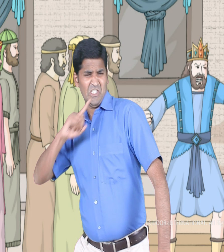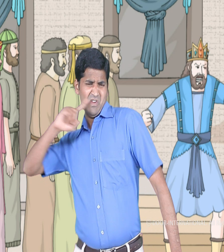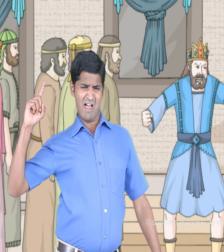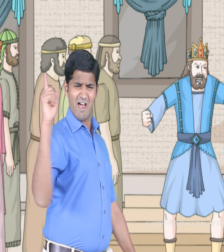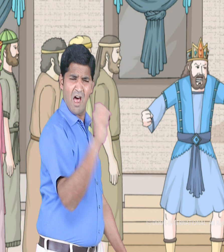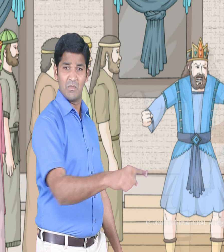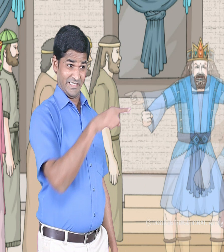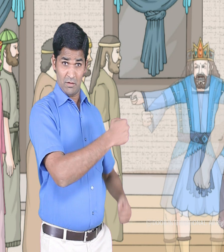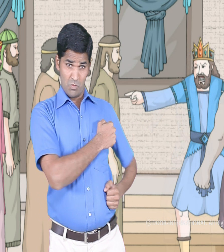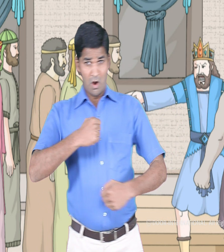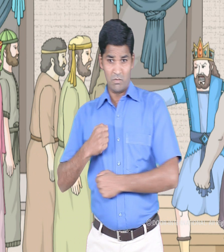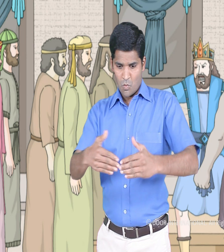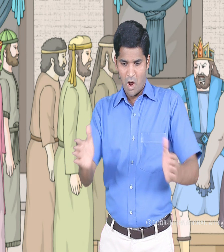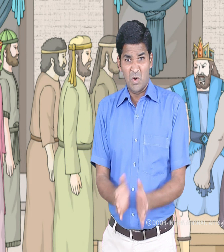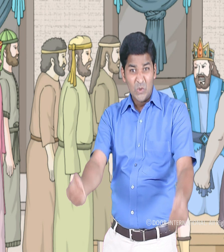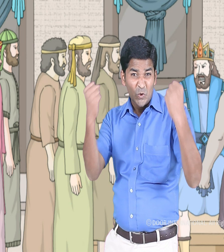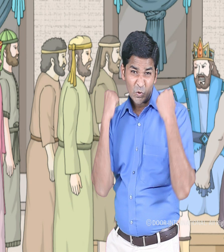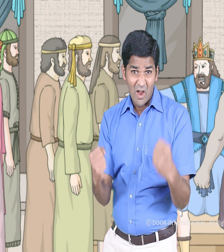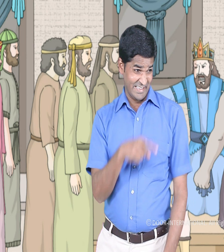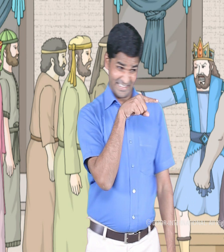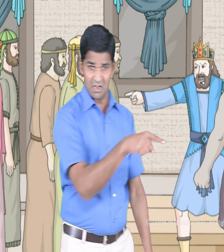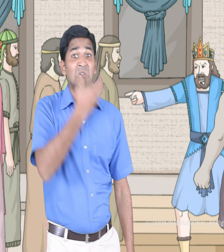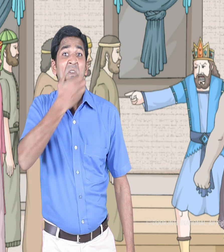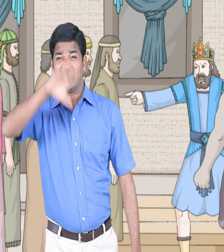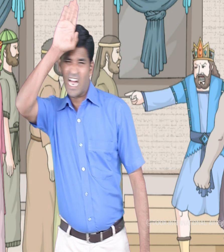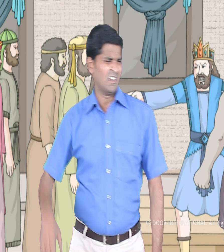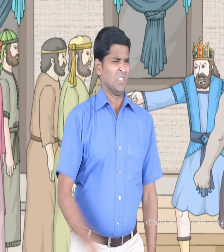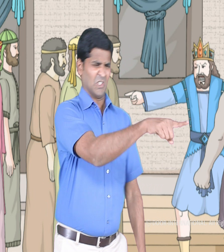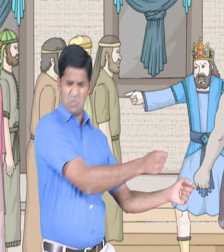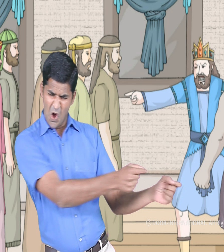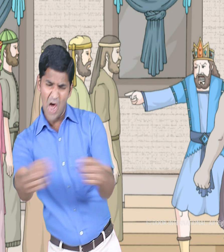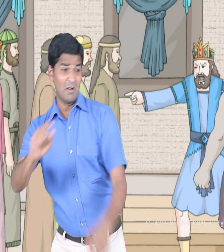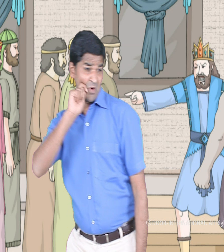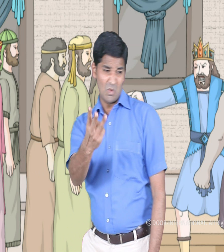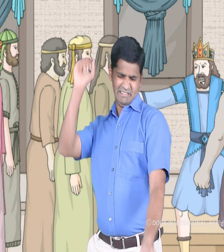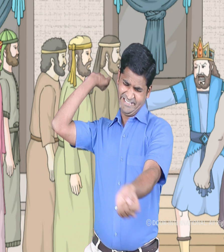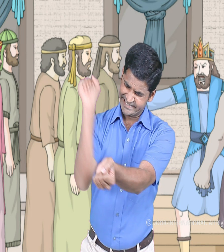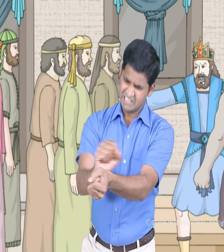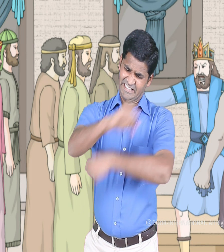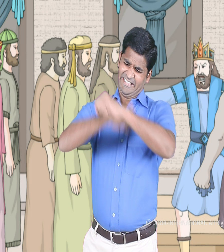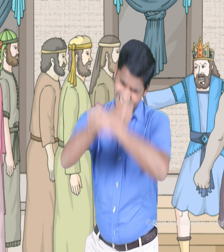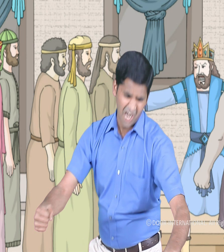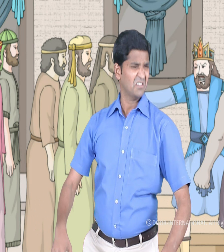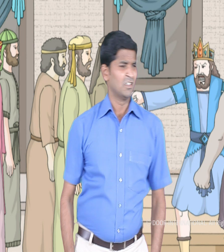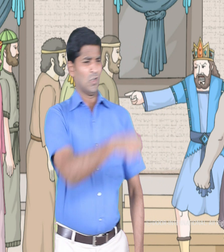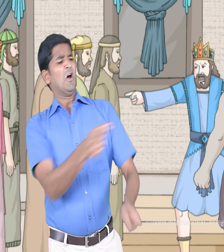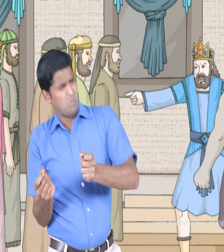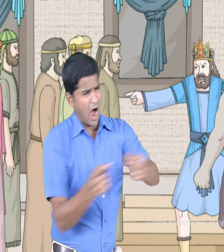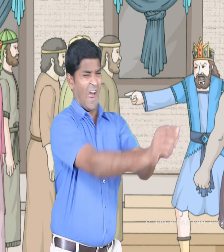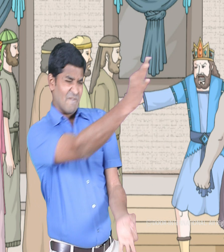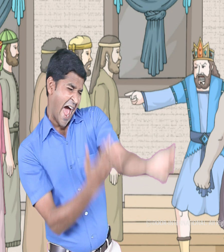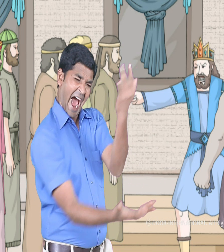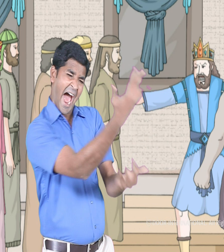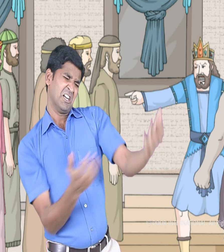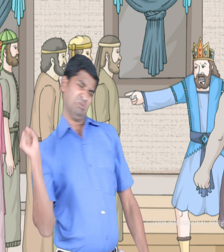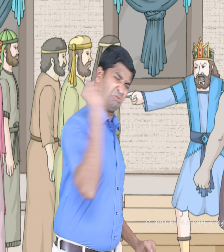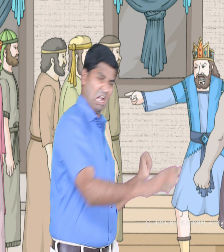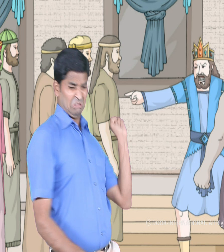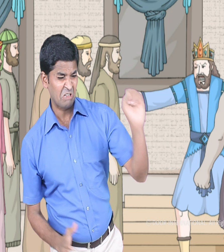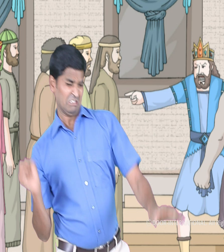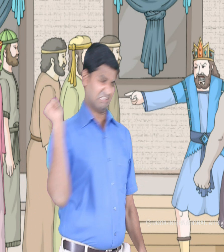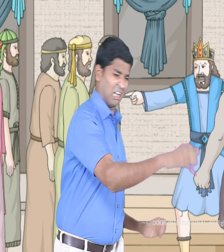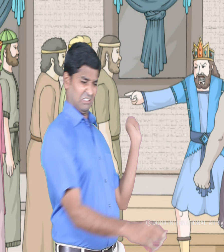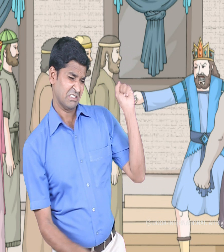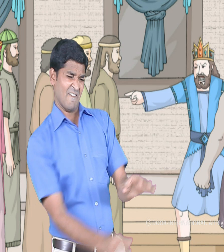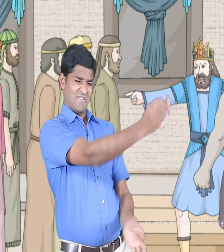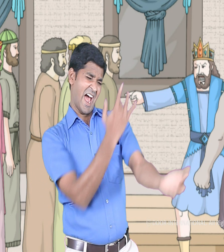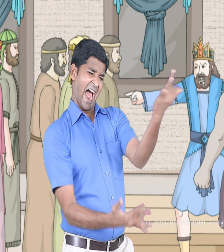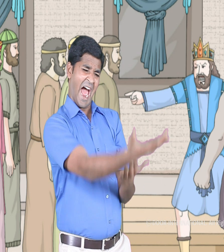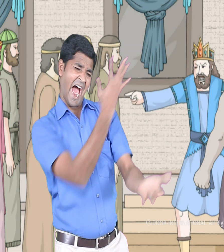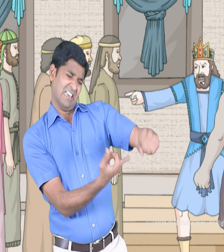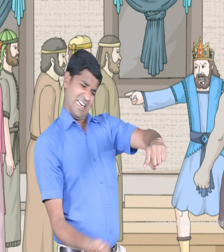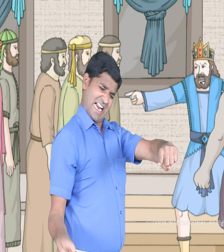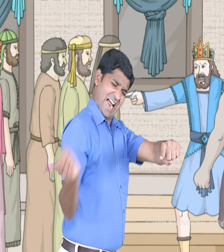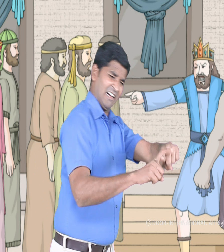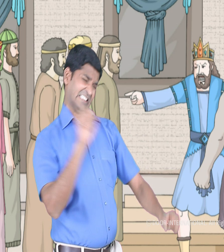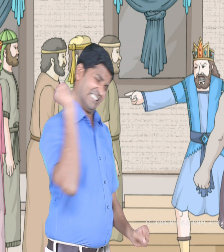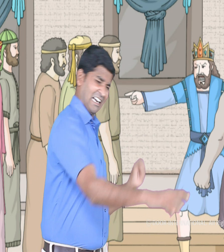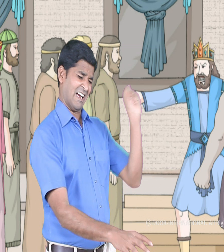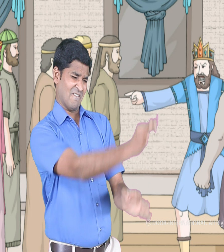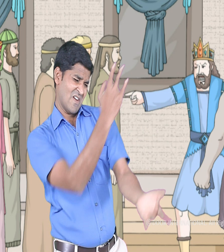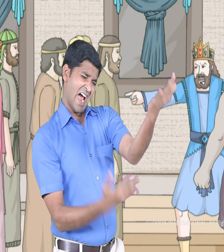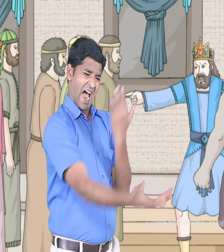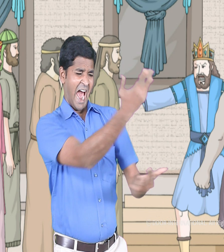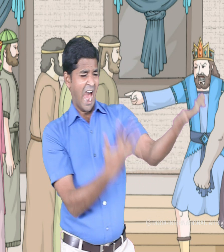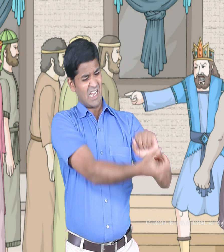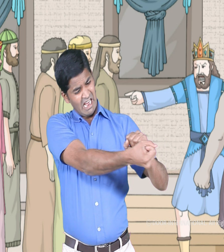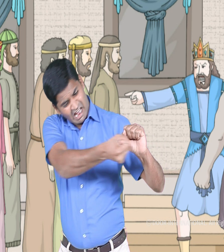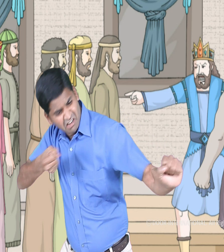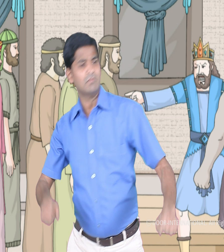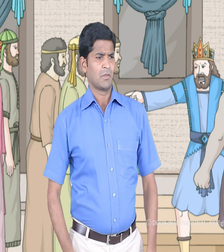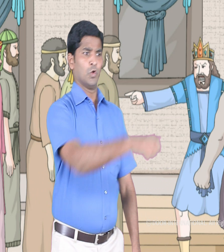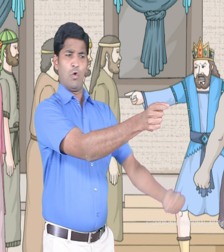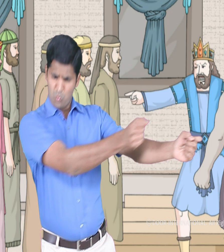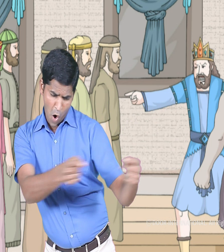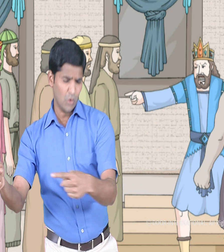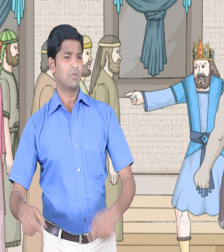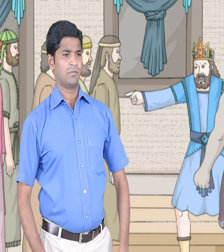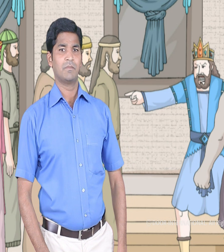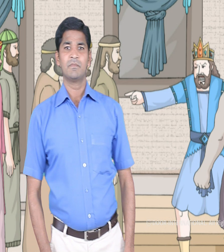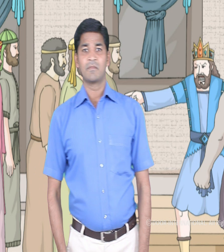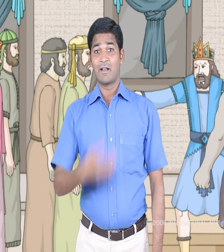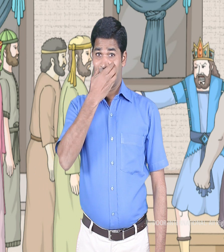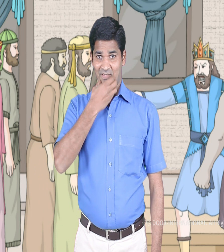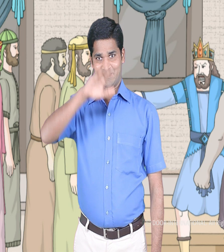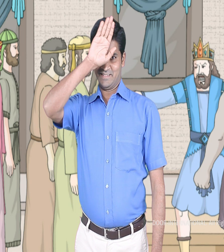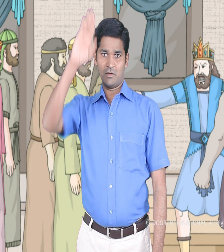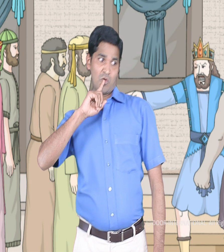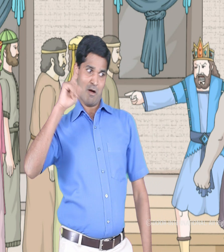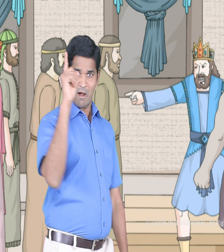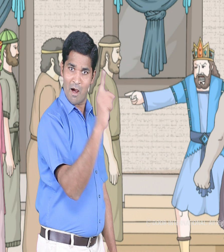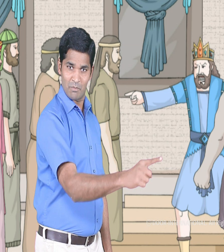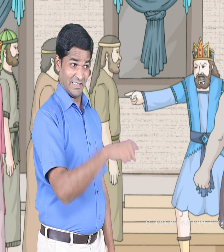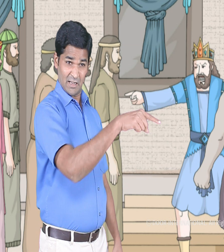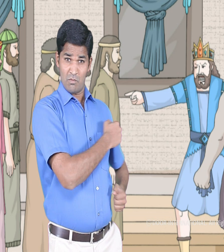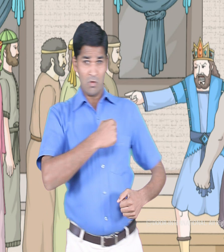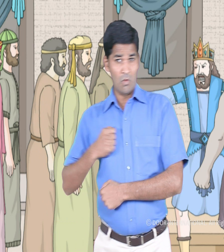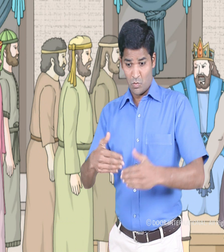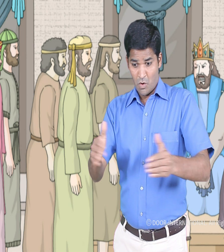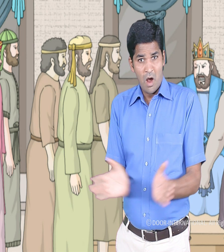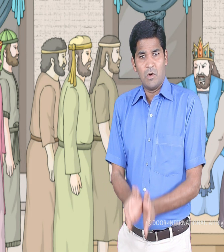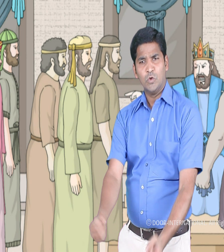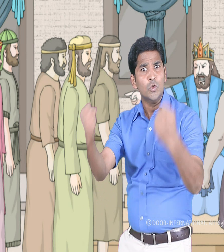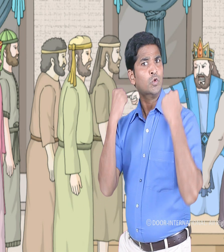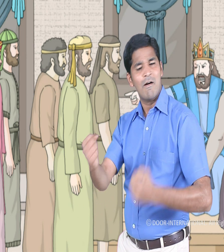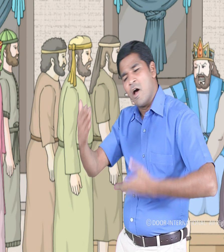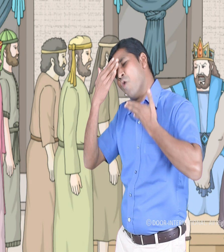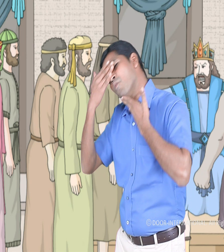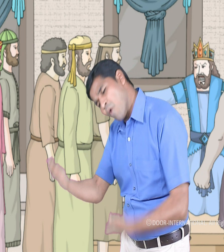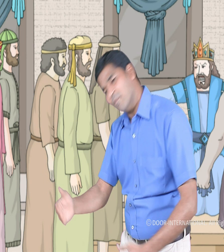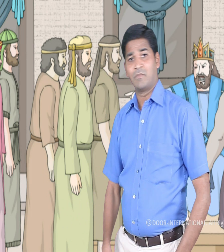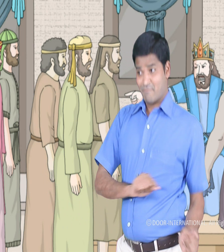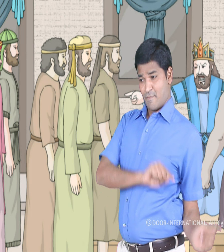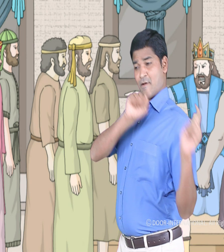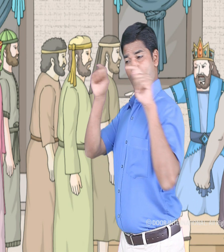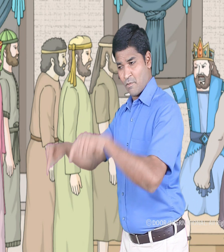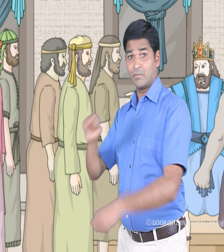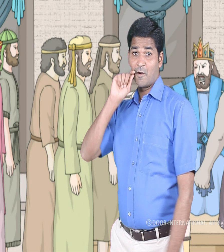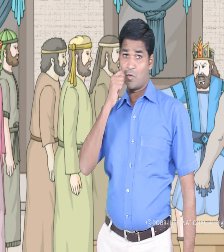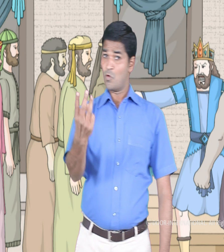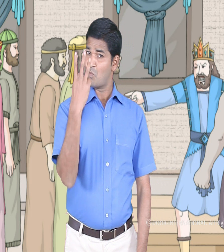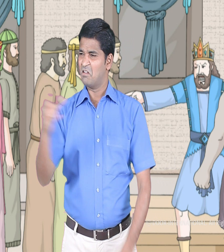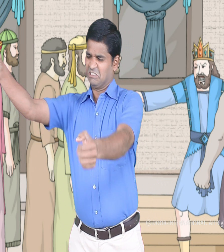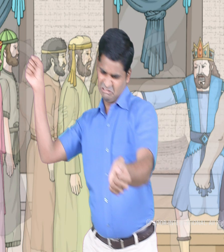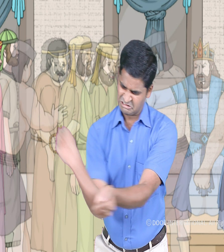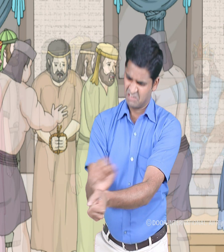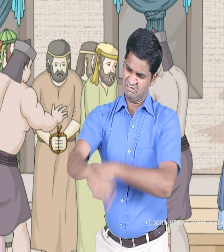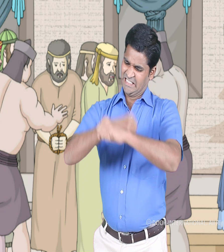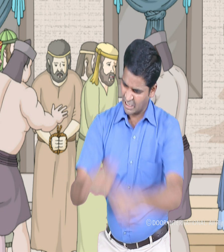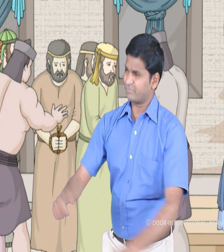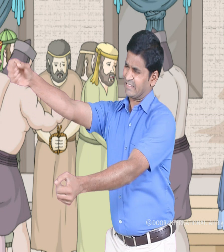He gave orders to heat the furnace seven times hotter than usual, and he commanded some mighty men of valor in his army to tie up Shadrach, Meshach, and Abednego and throw them into the blazing fiery furnace.